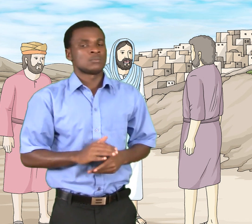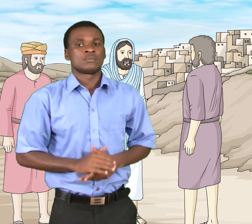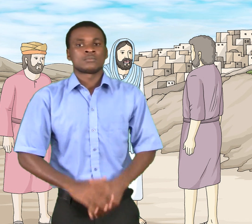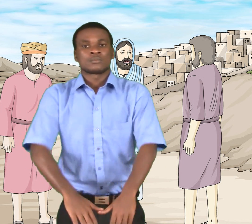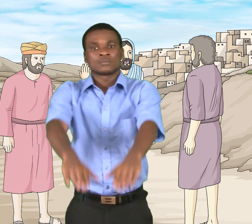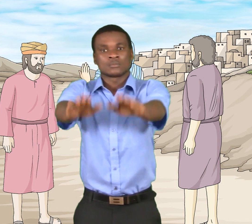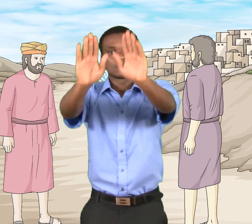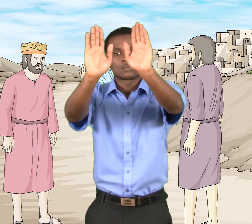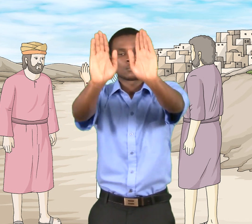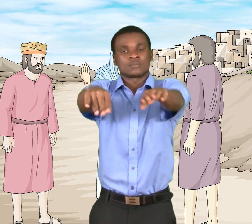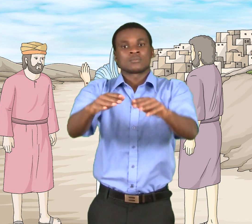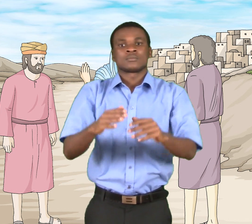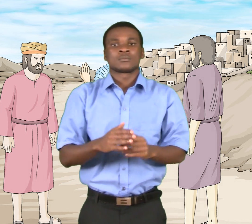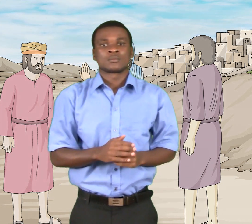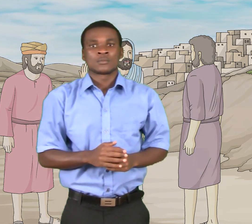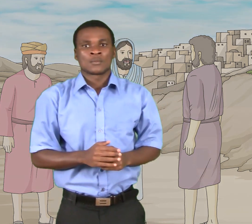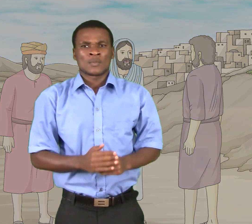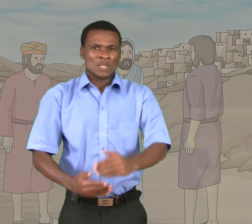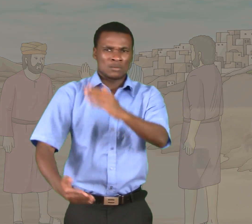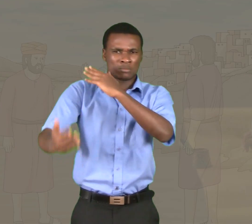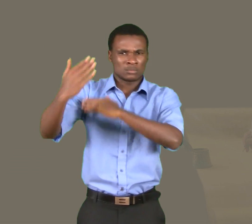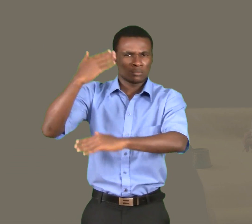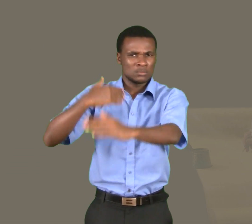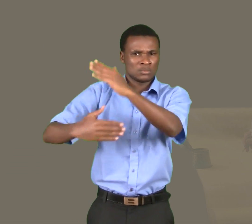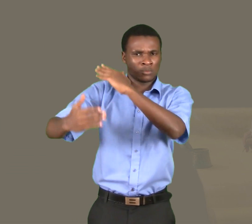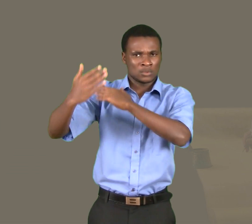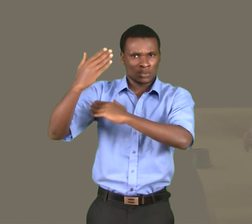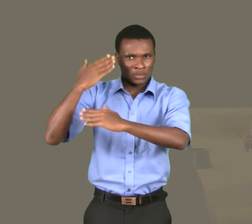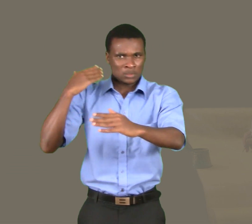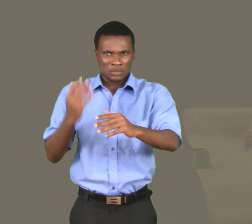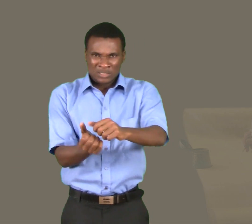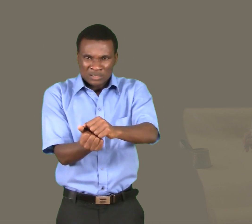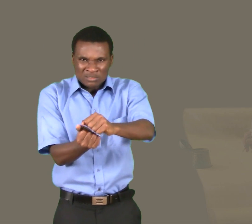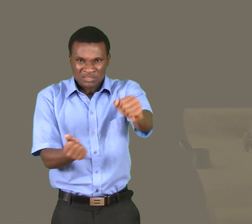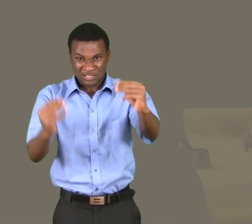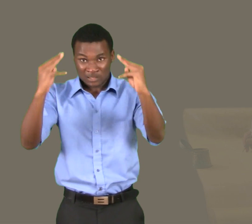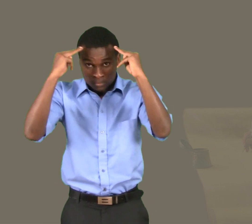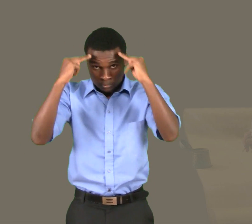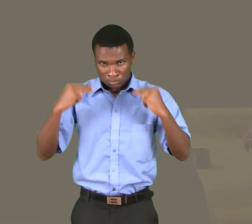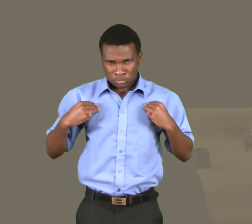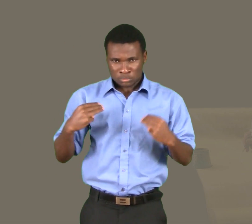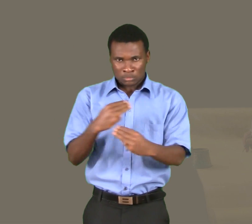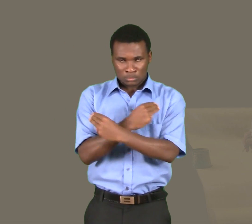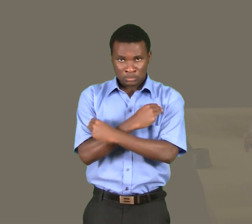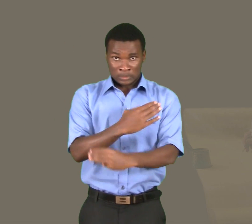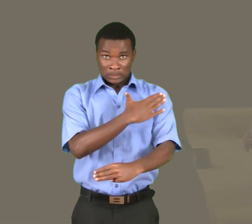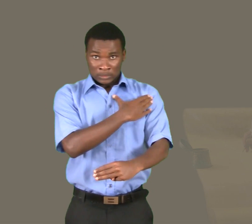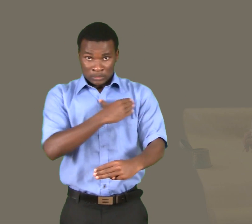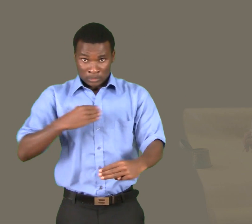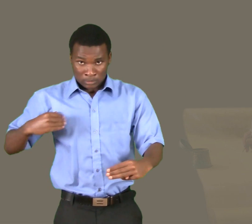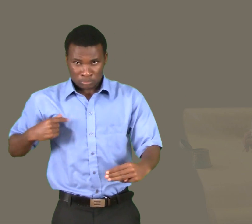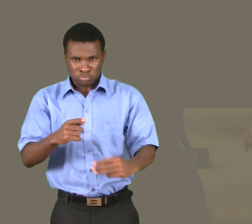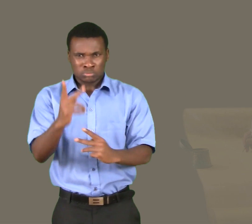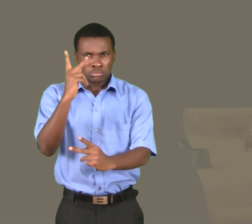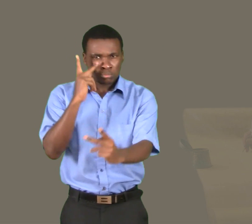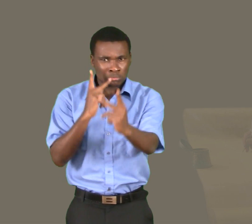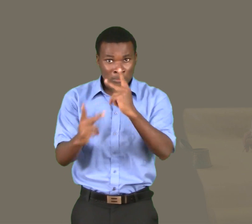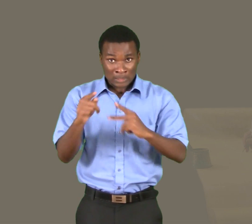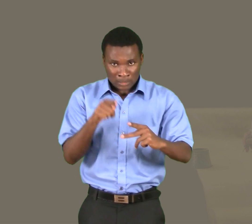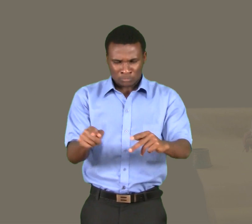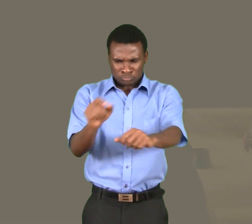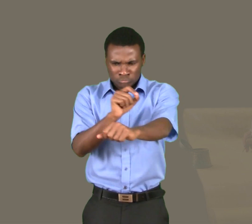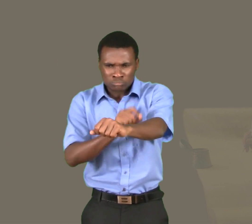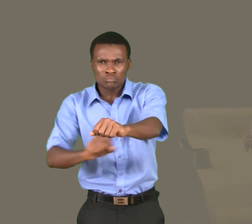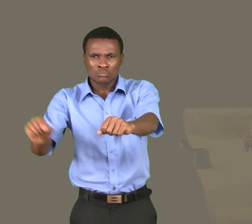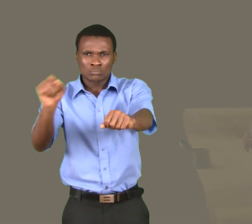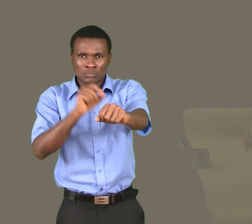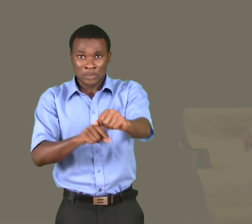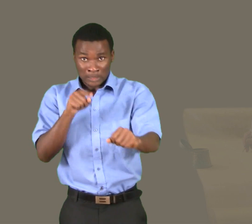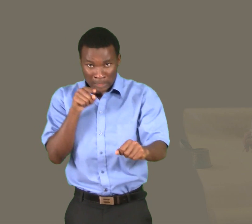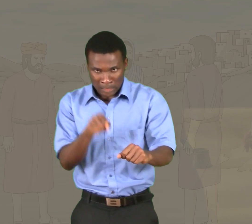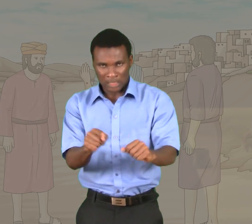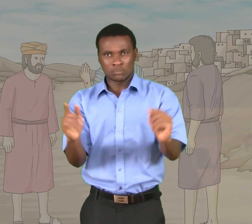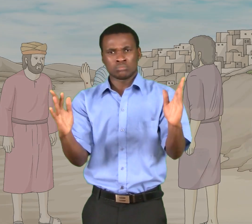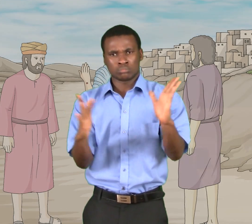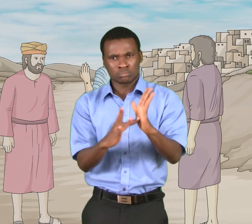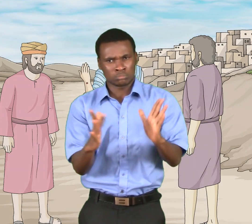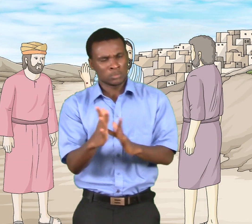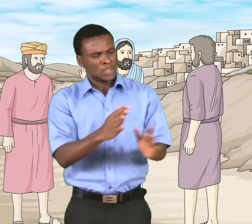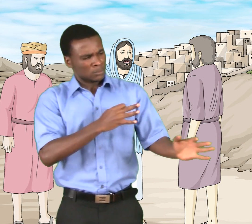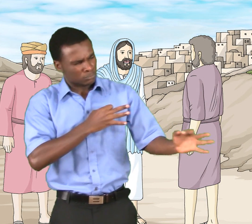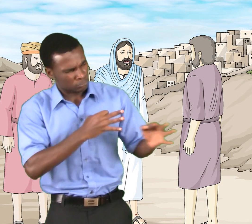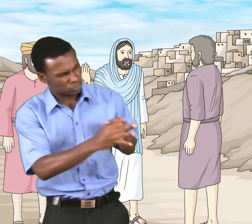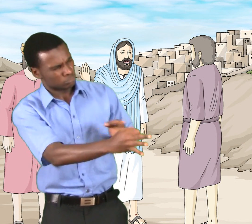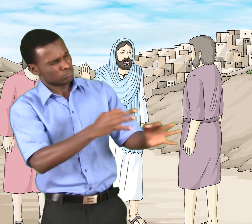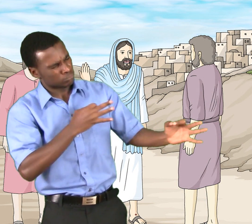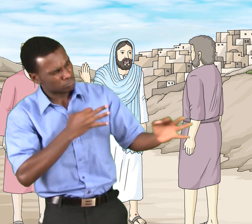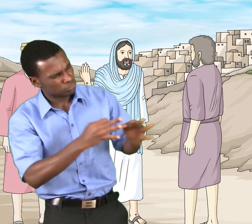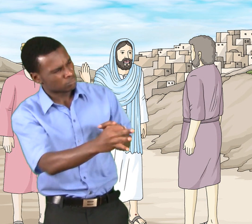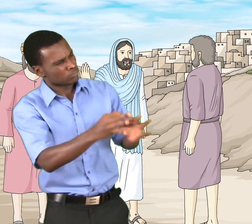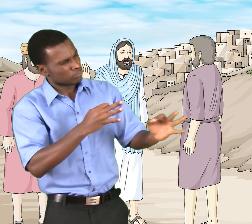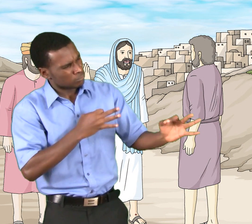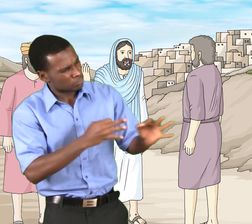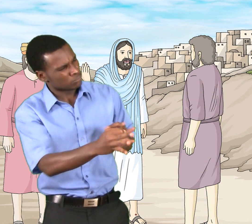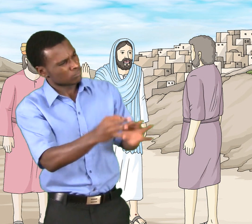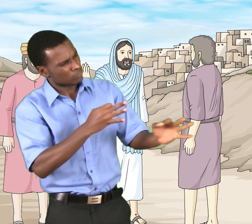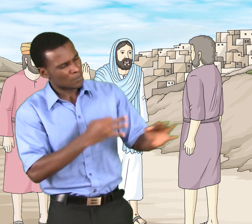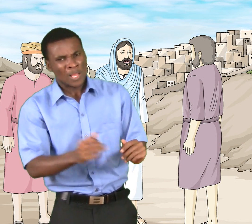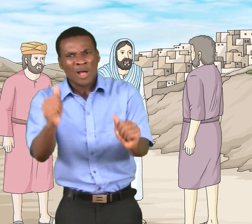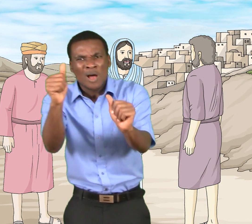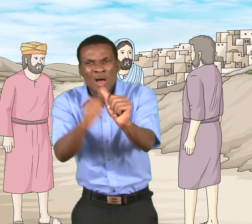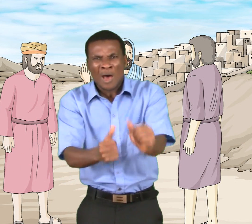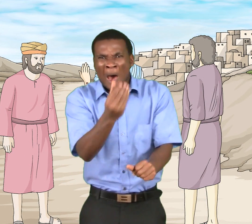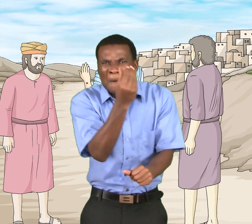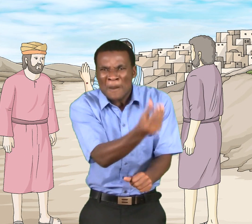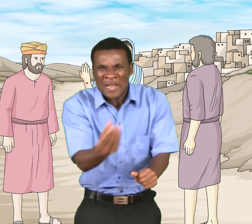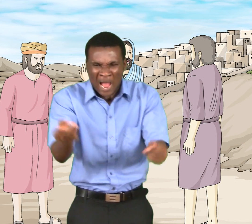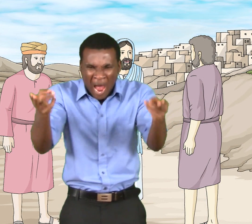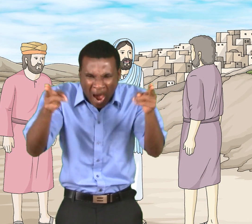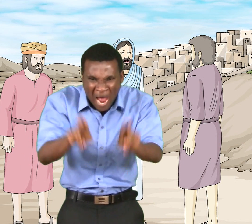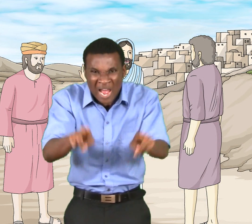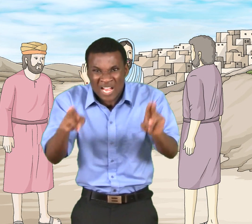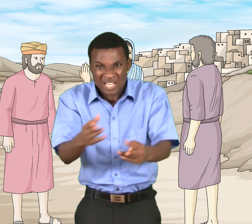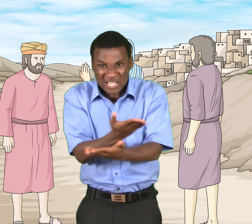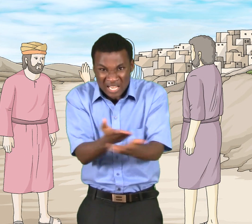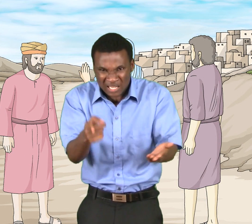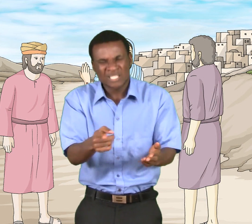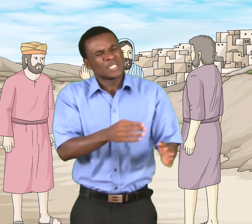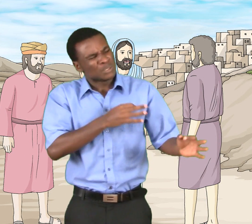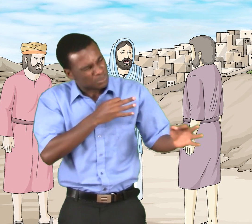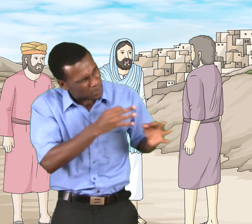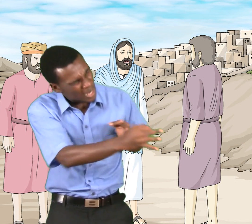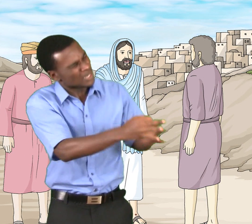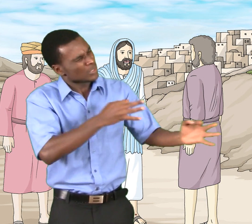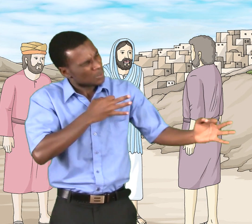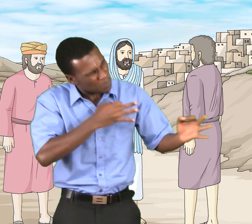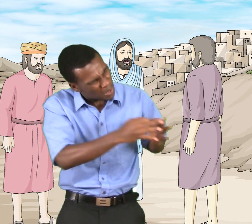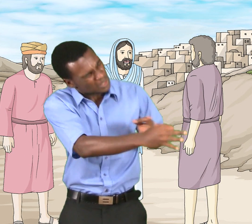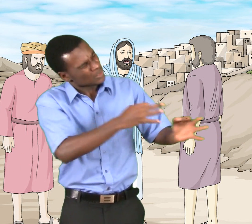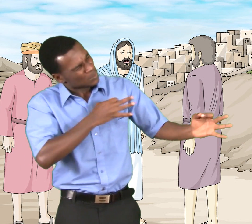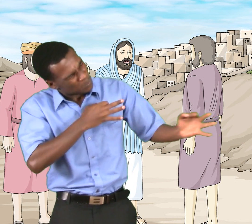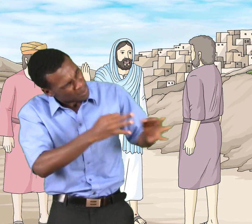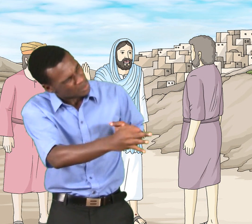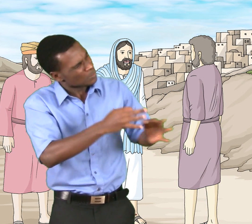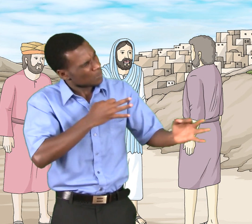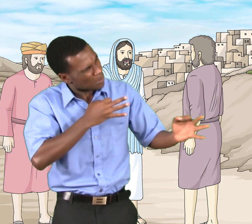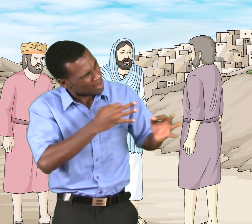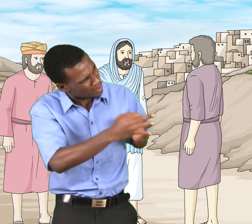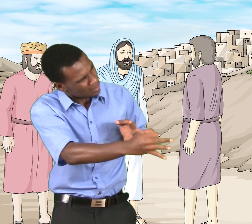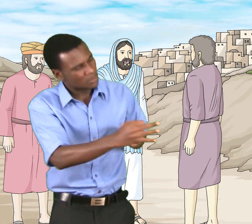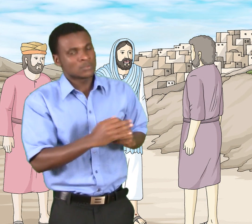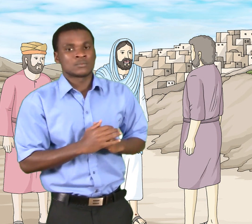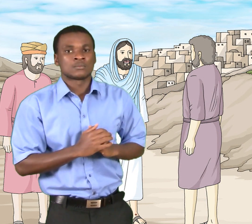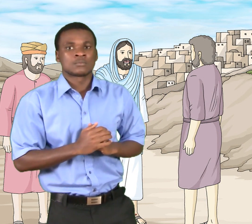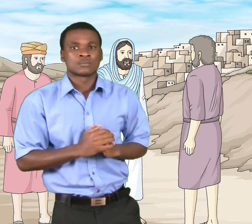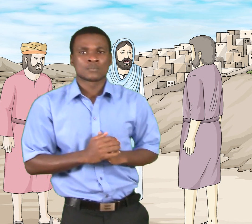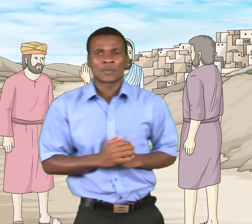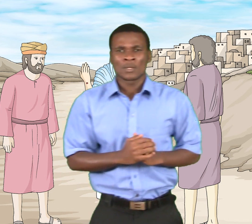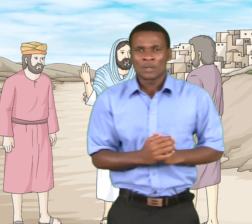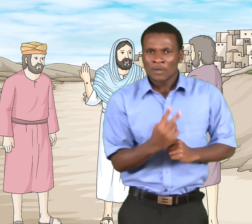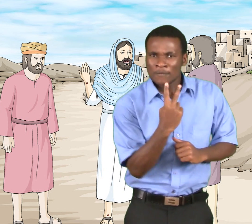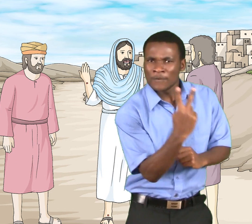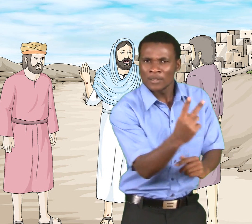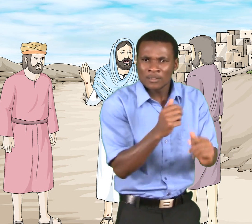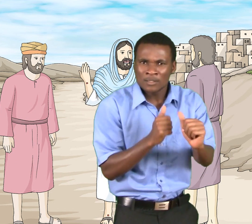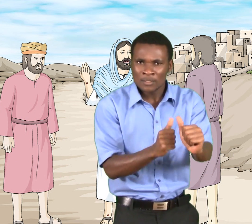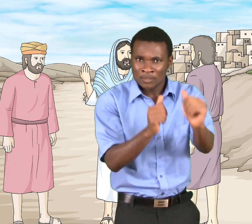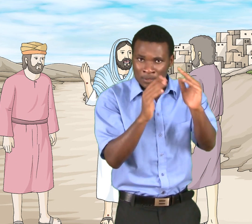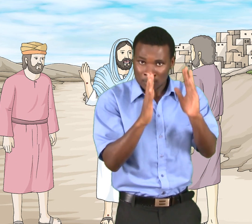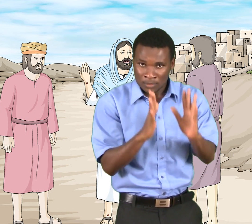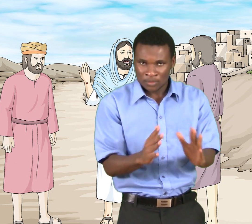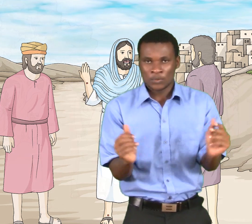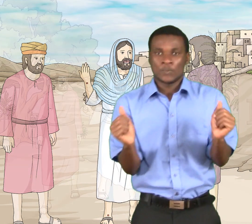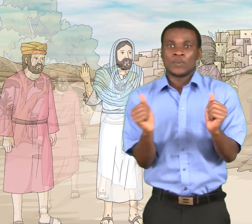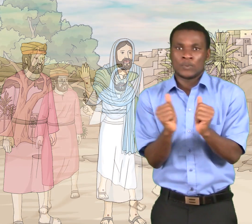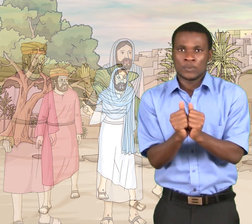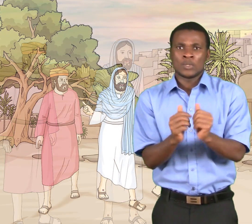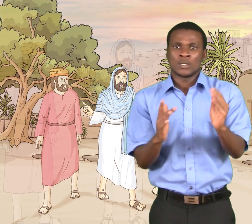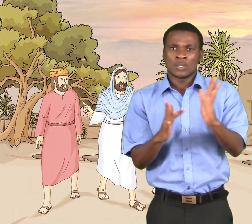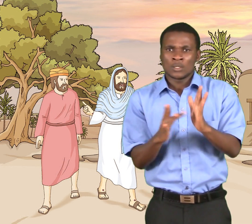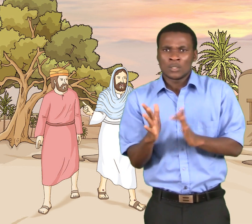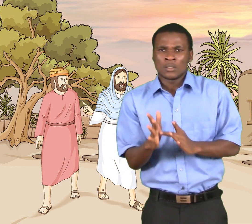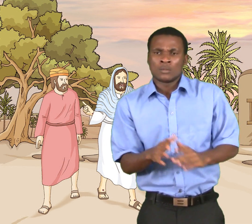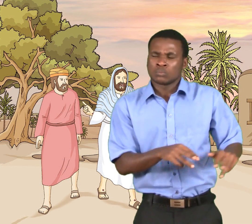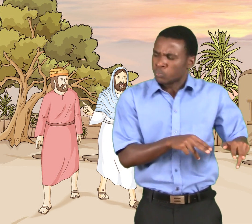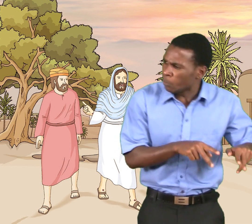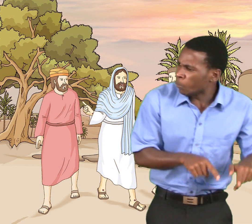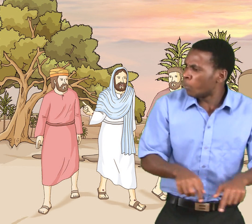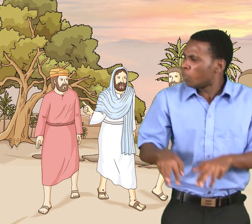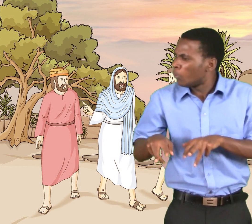And beginning with Moses and all the Prophets, He explained to them what was written in all the Scriptures about Himself.